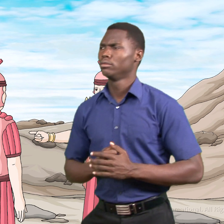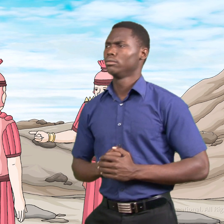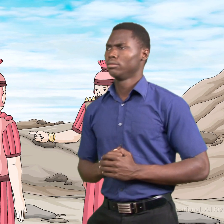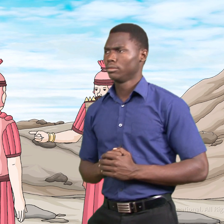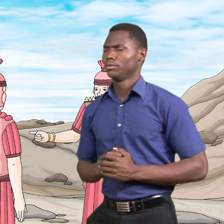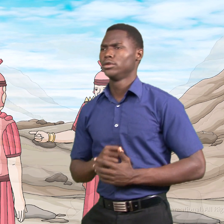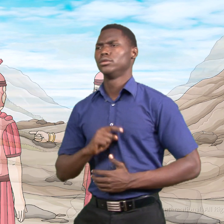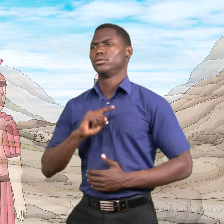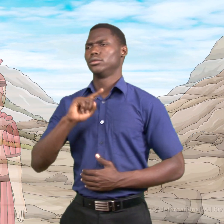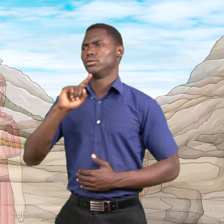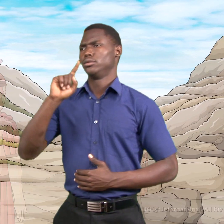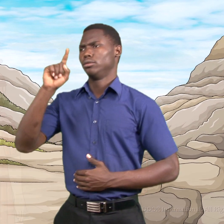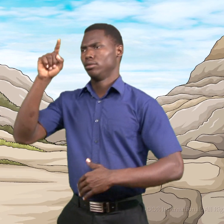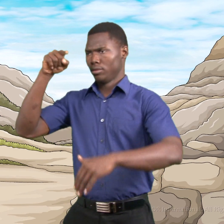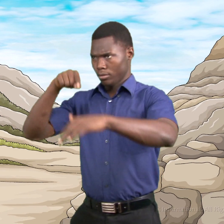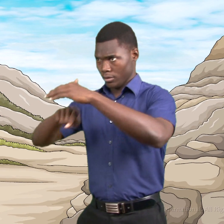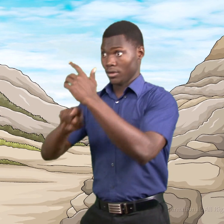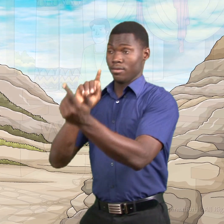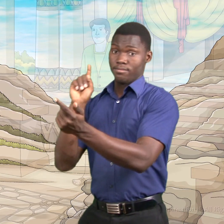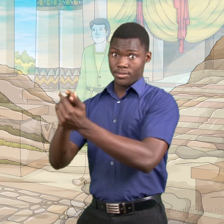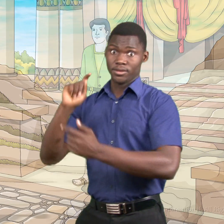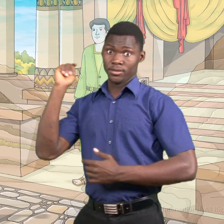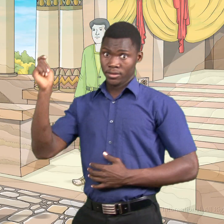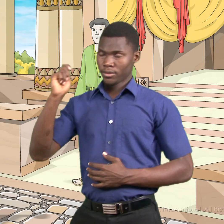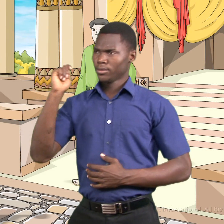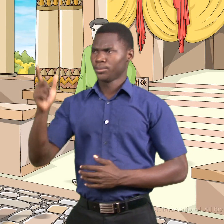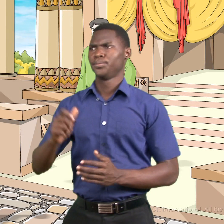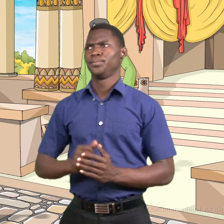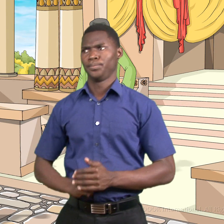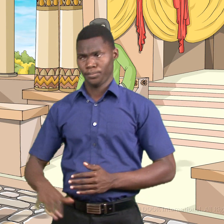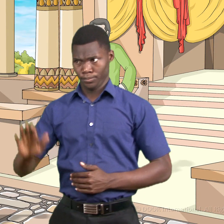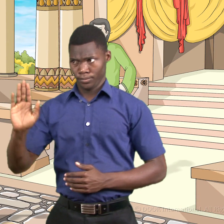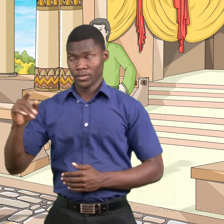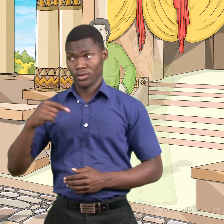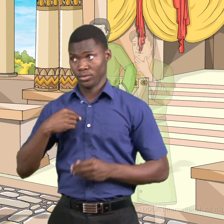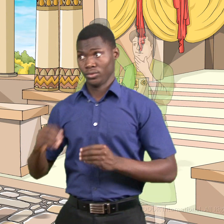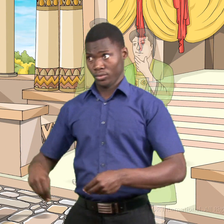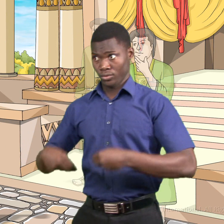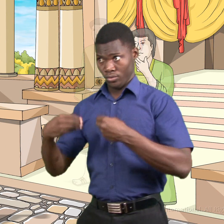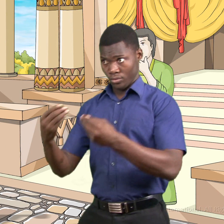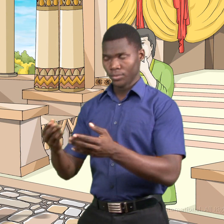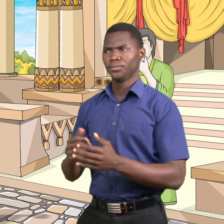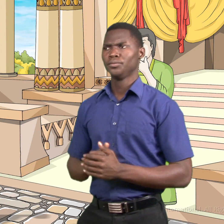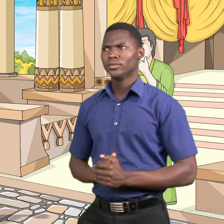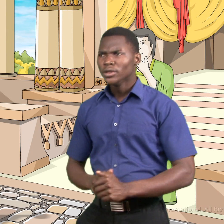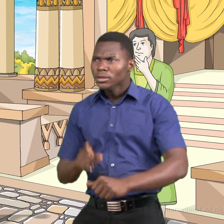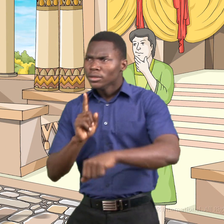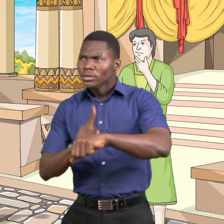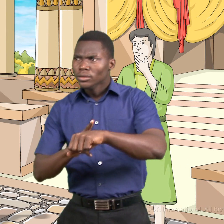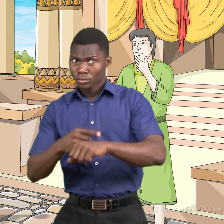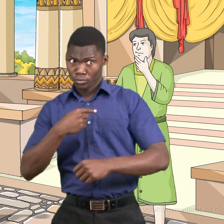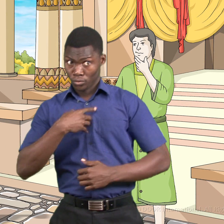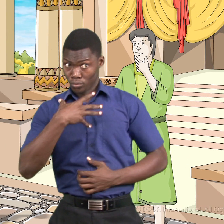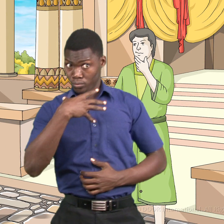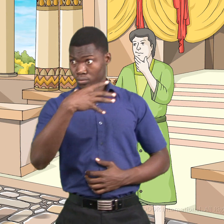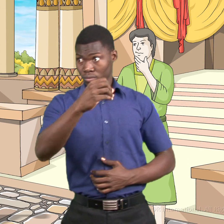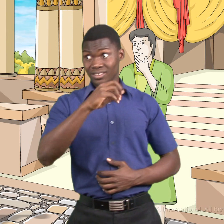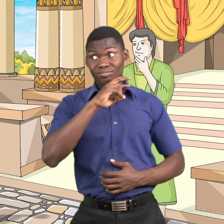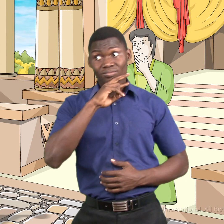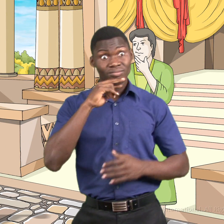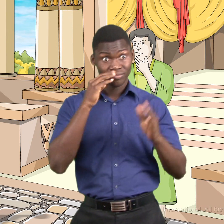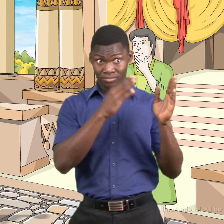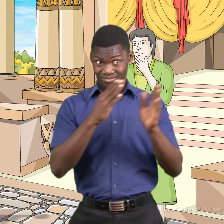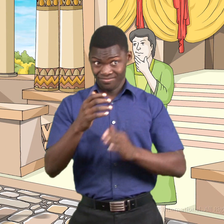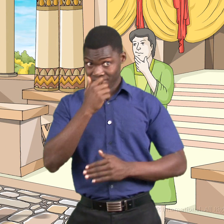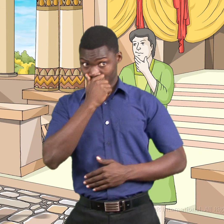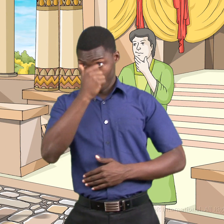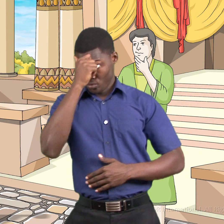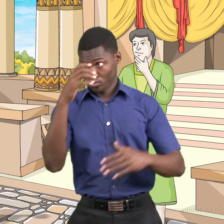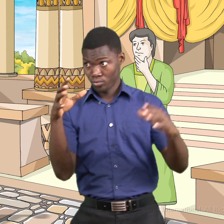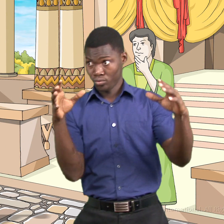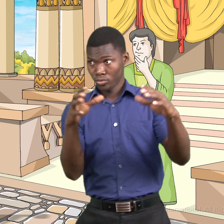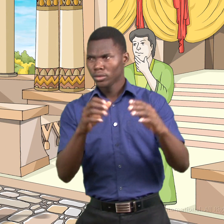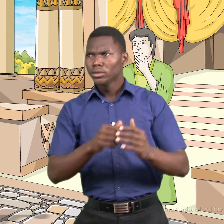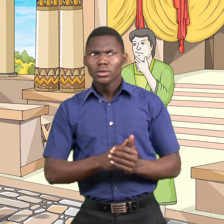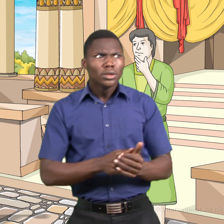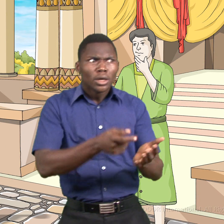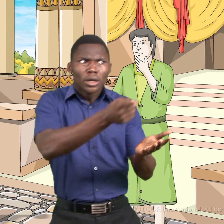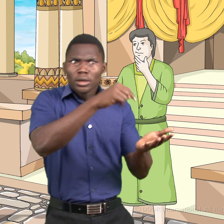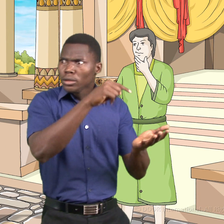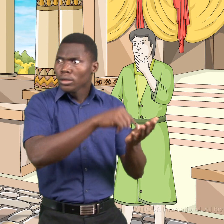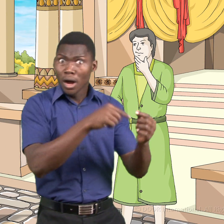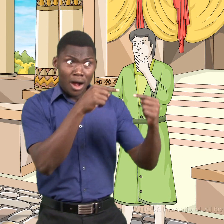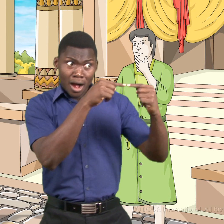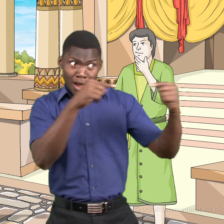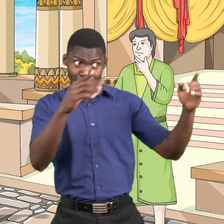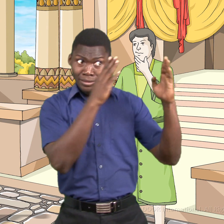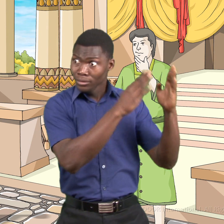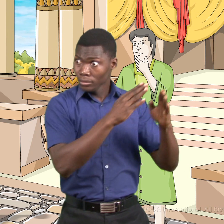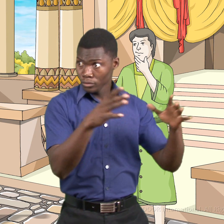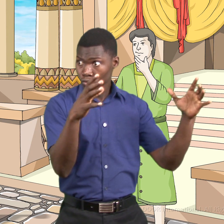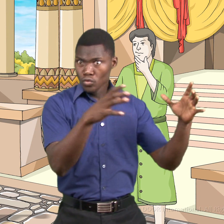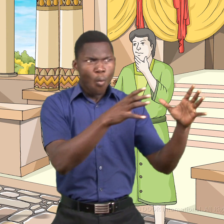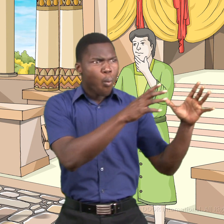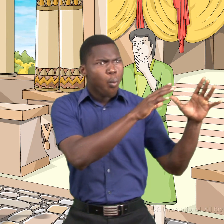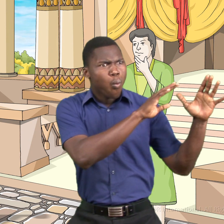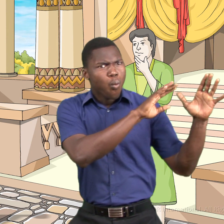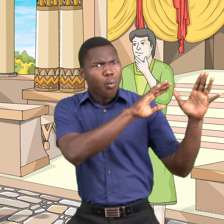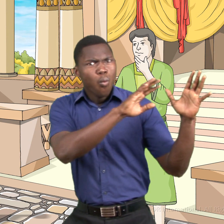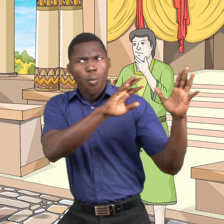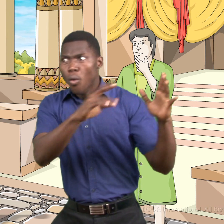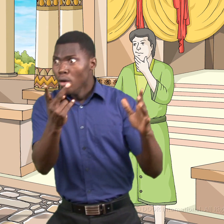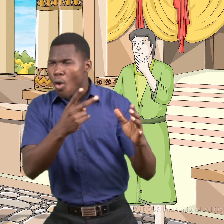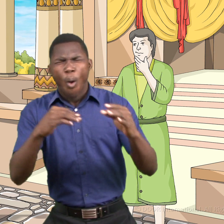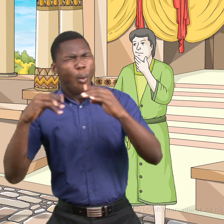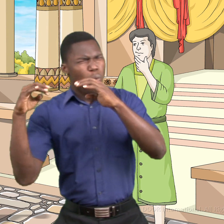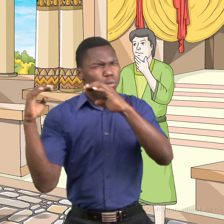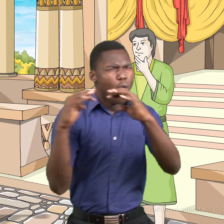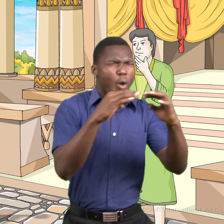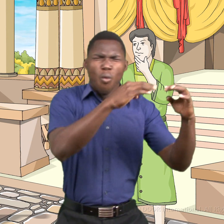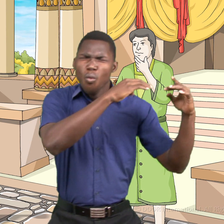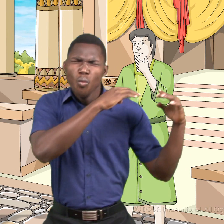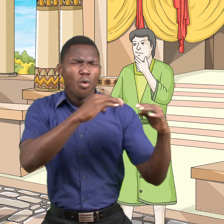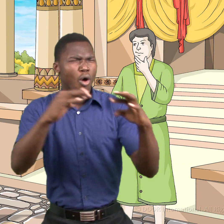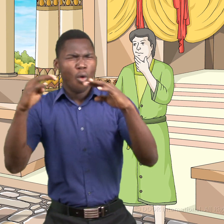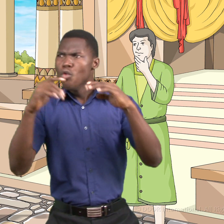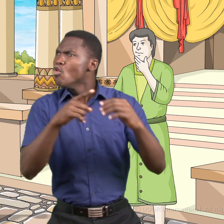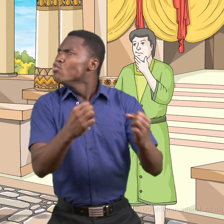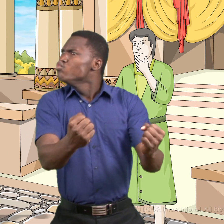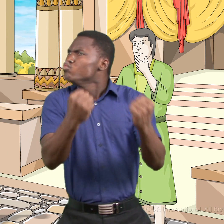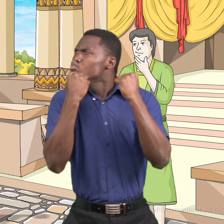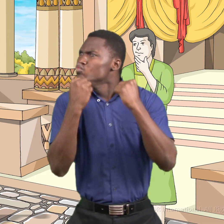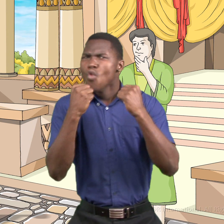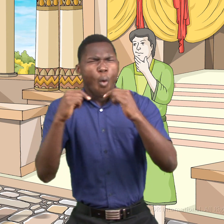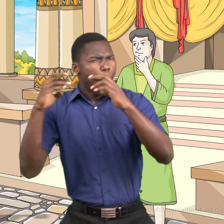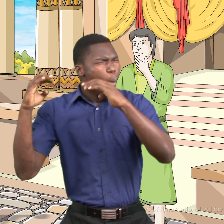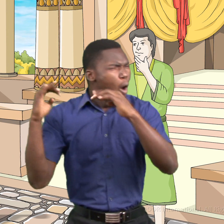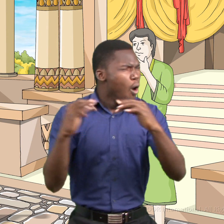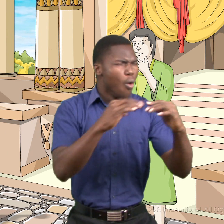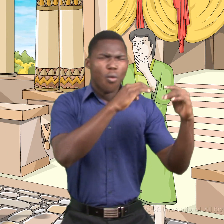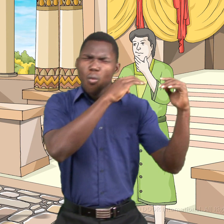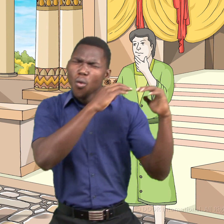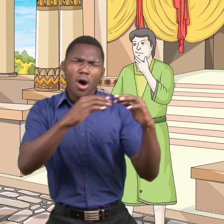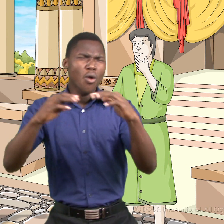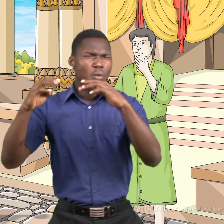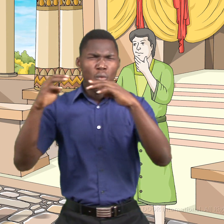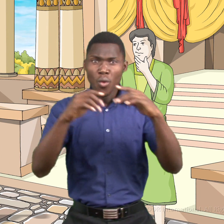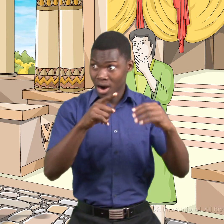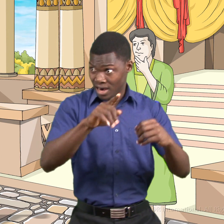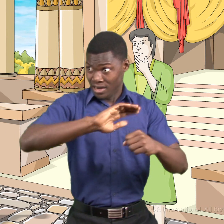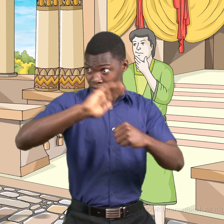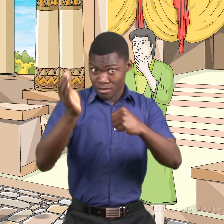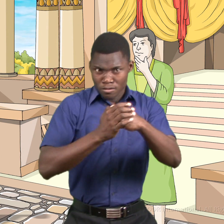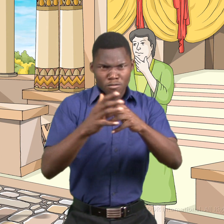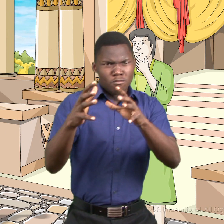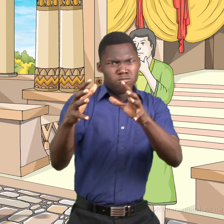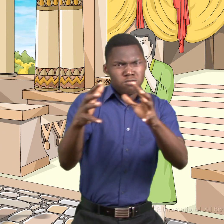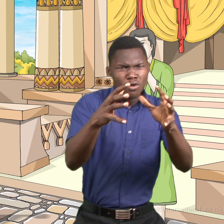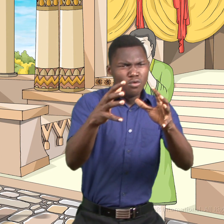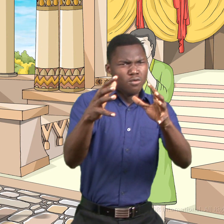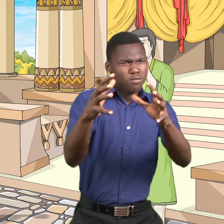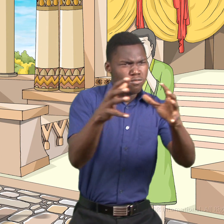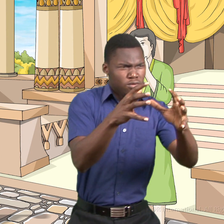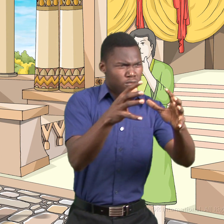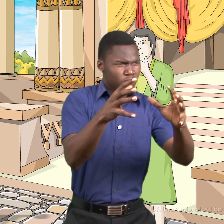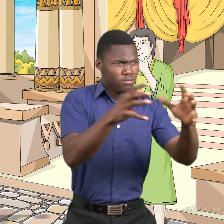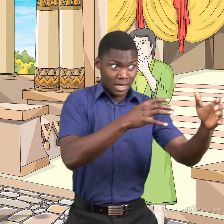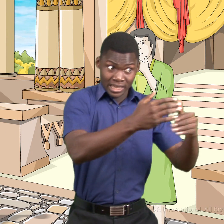The messenger said to David, “The men overpowered us and came out against us in the field, but we drove them back to the entrance of the gate.